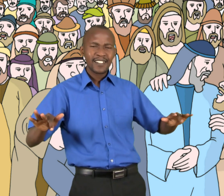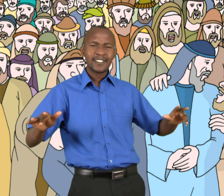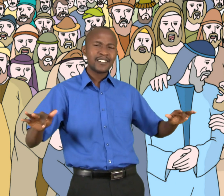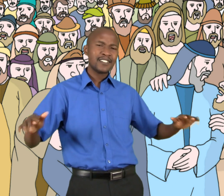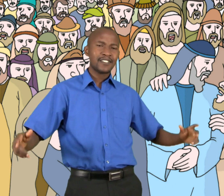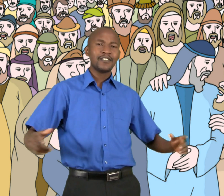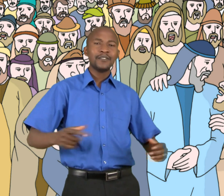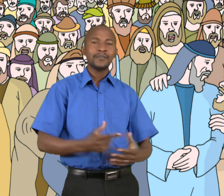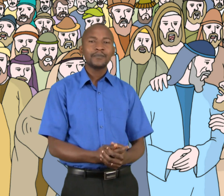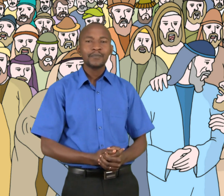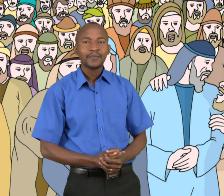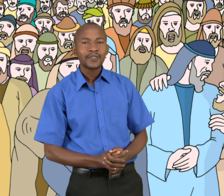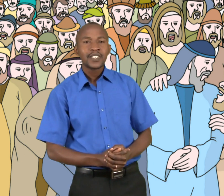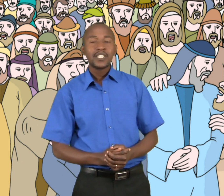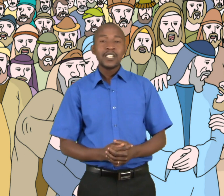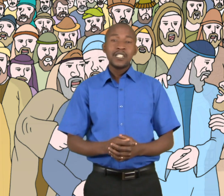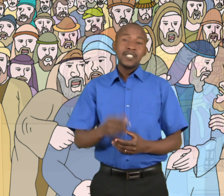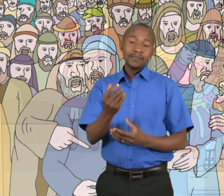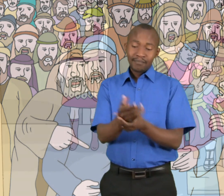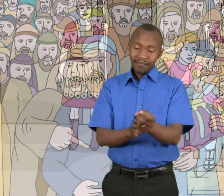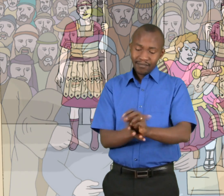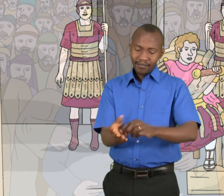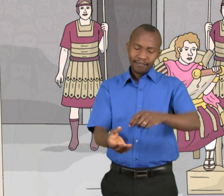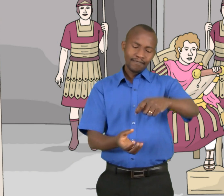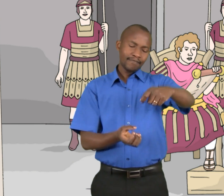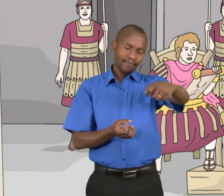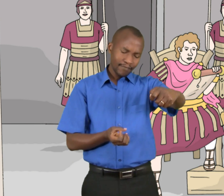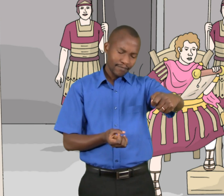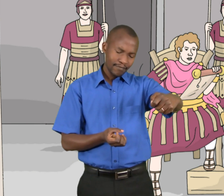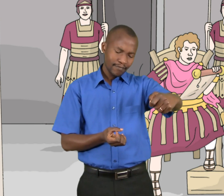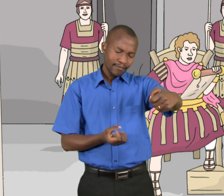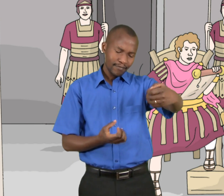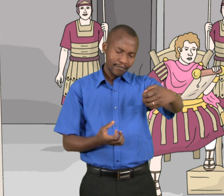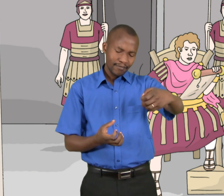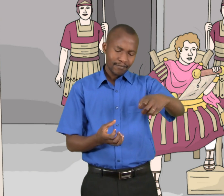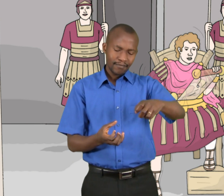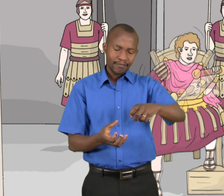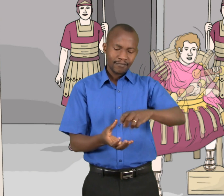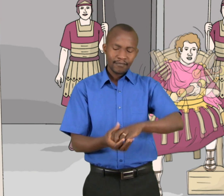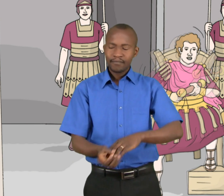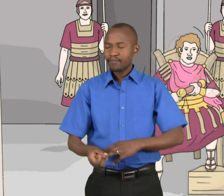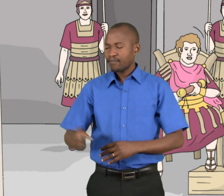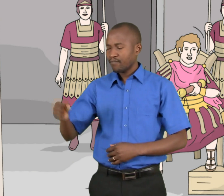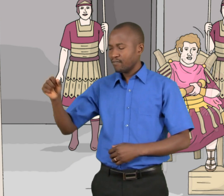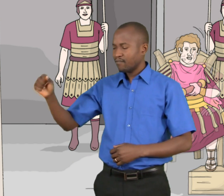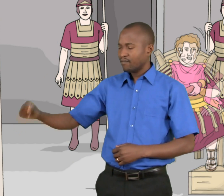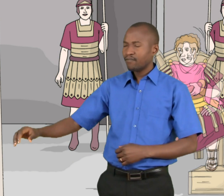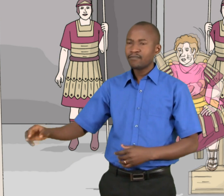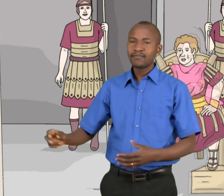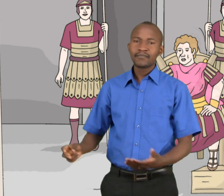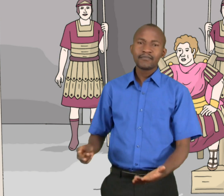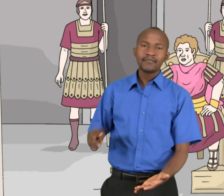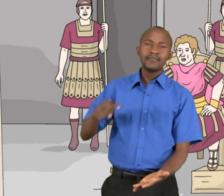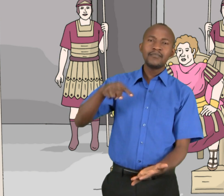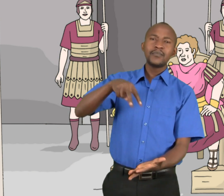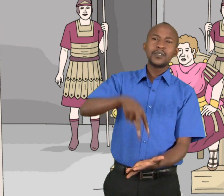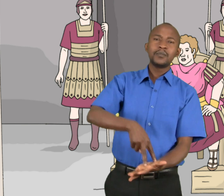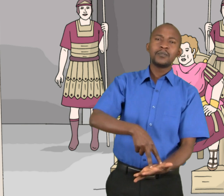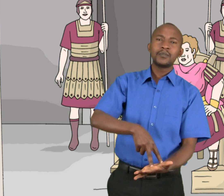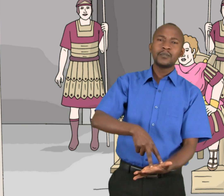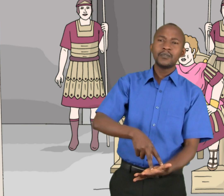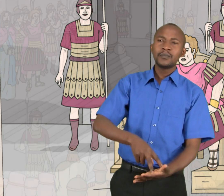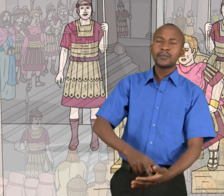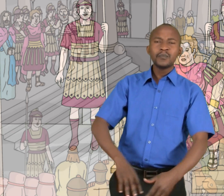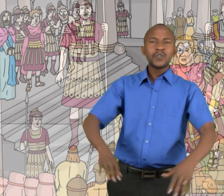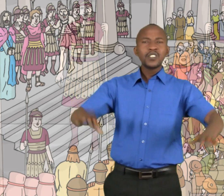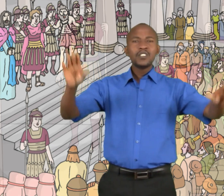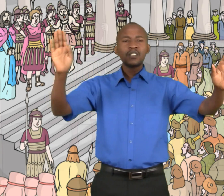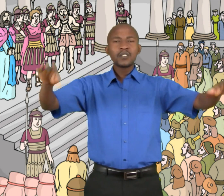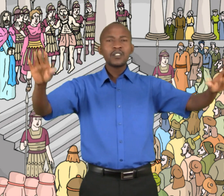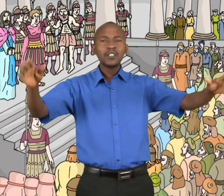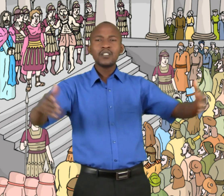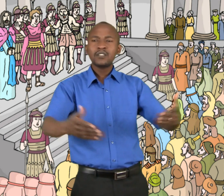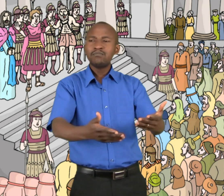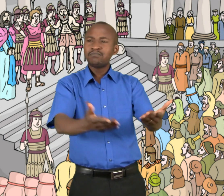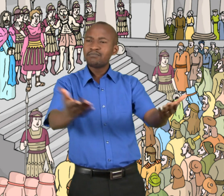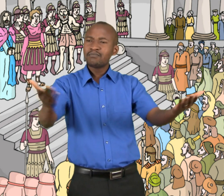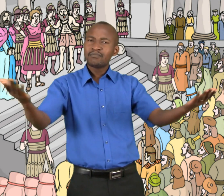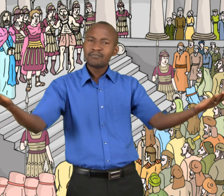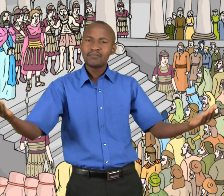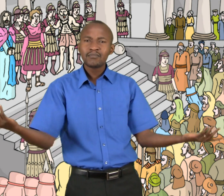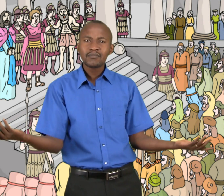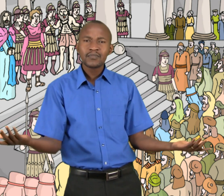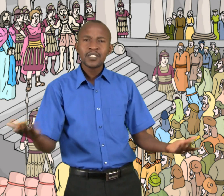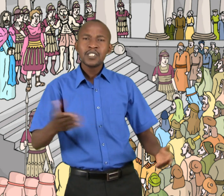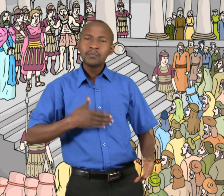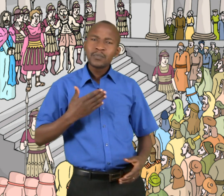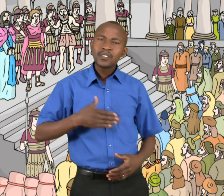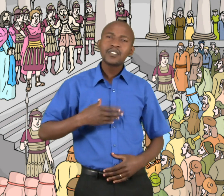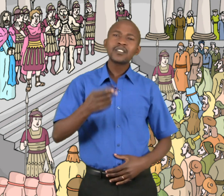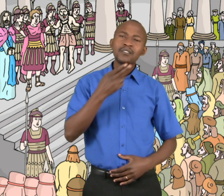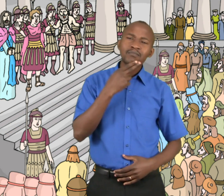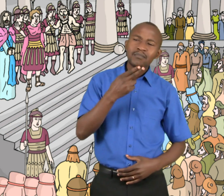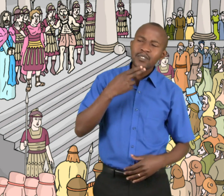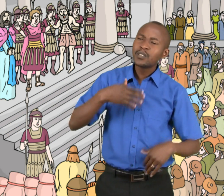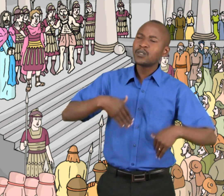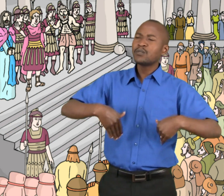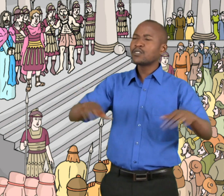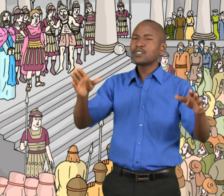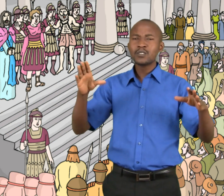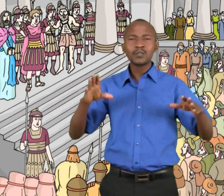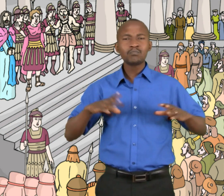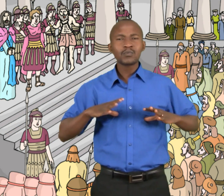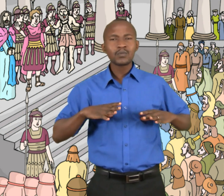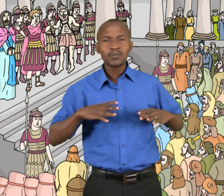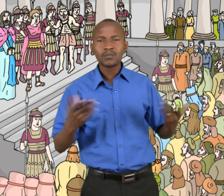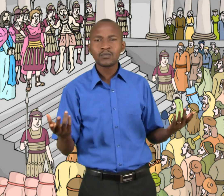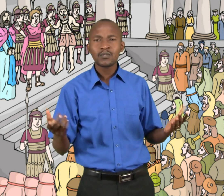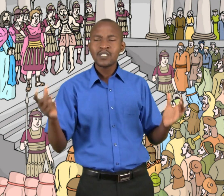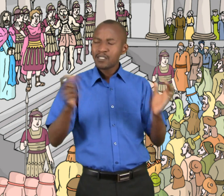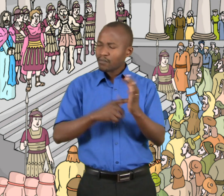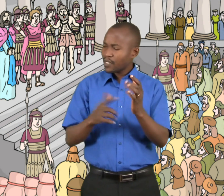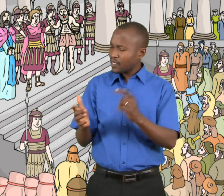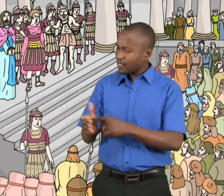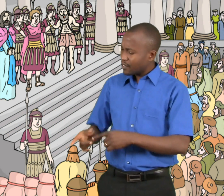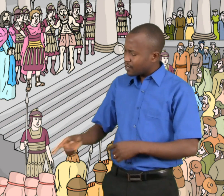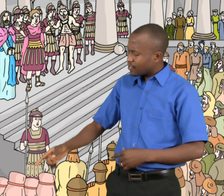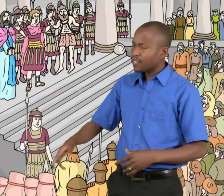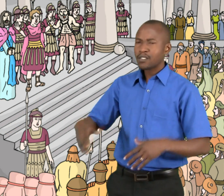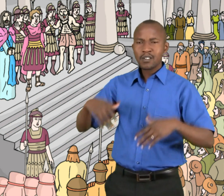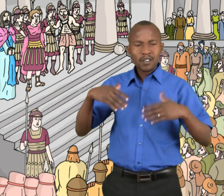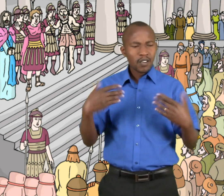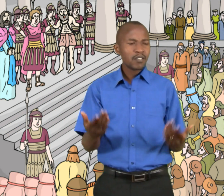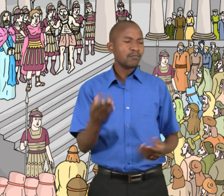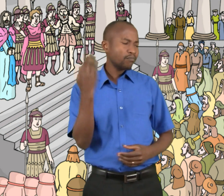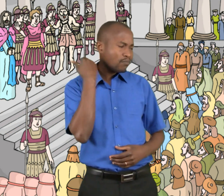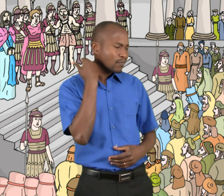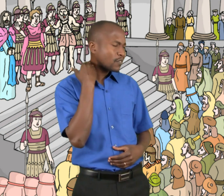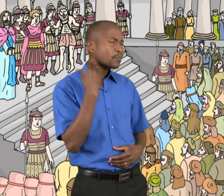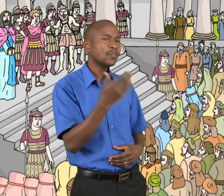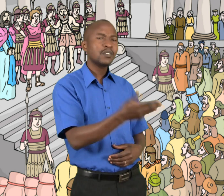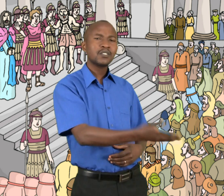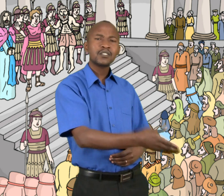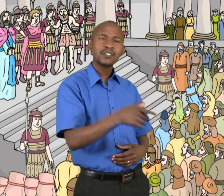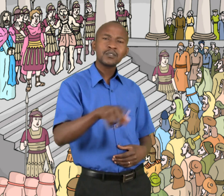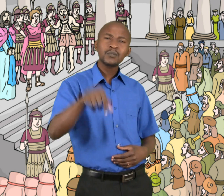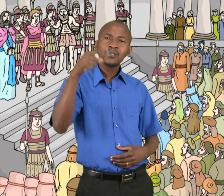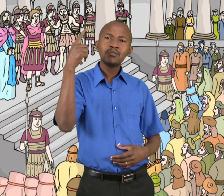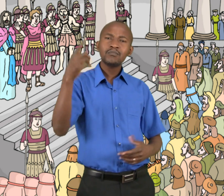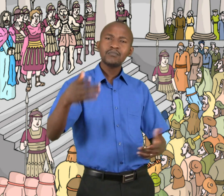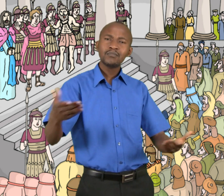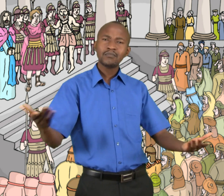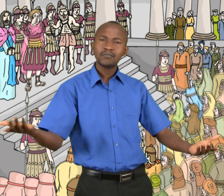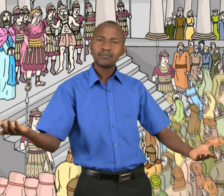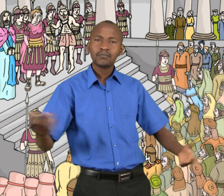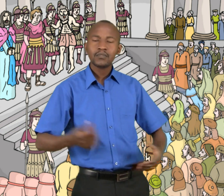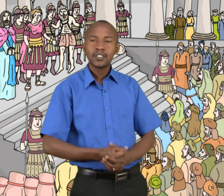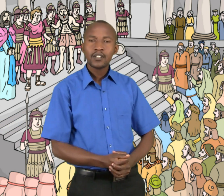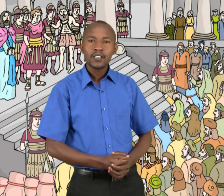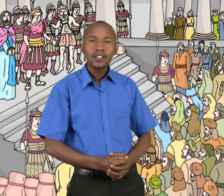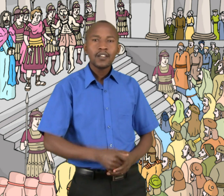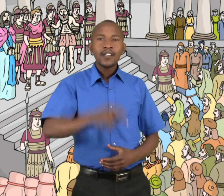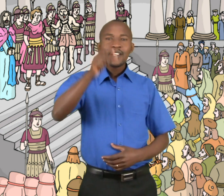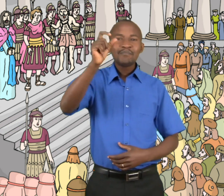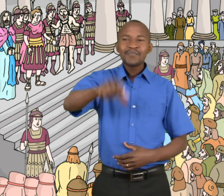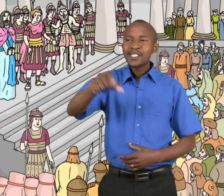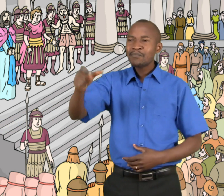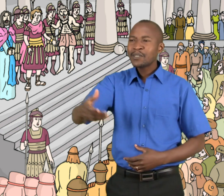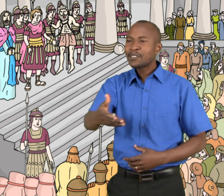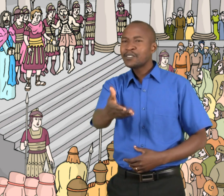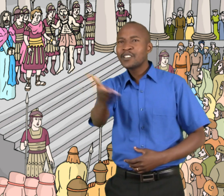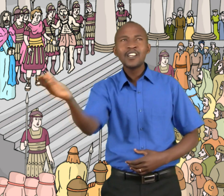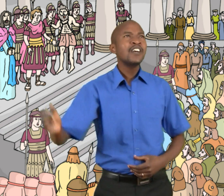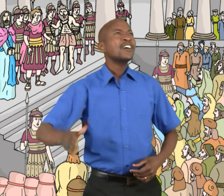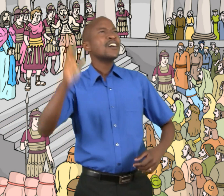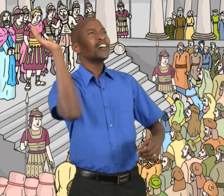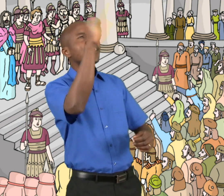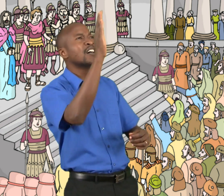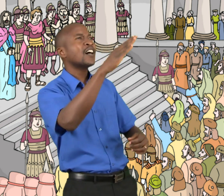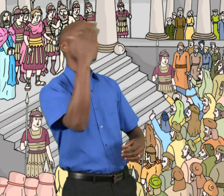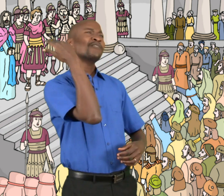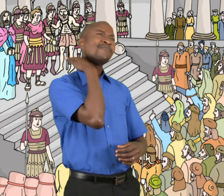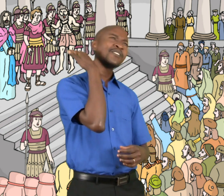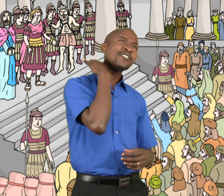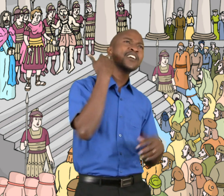“Which of the two do you want me to release to you?” asked the governor.